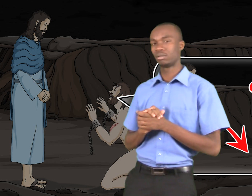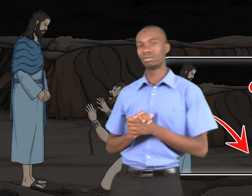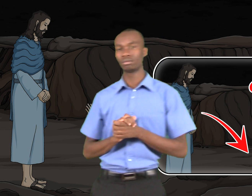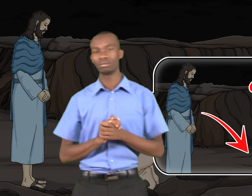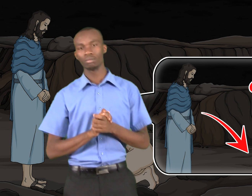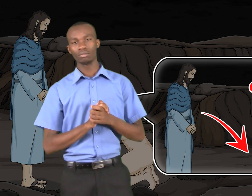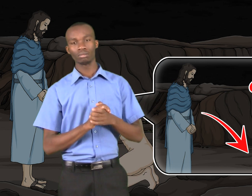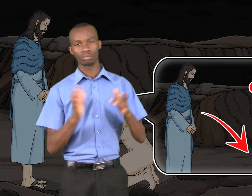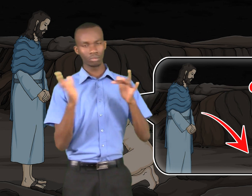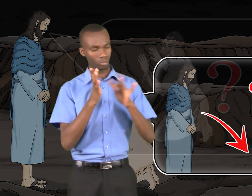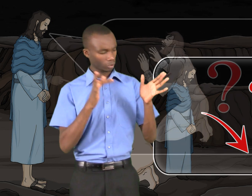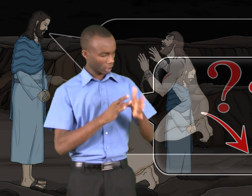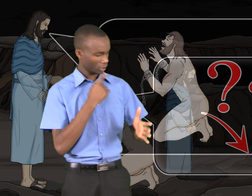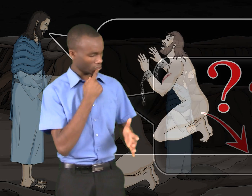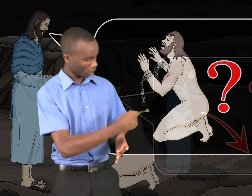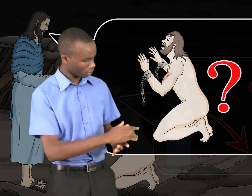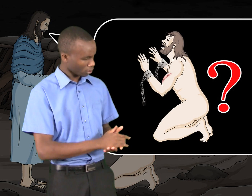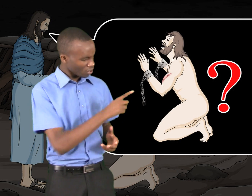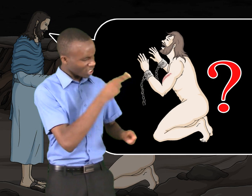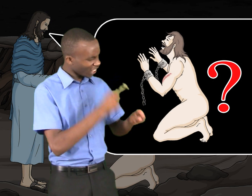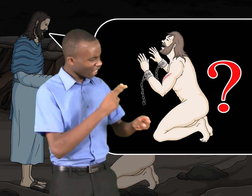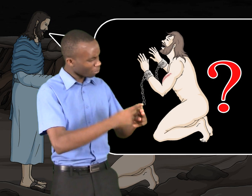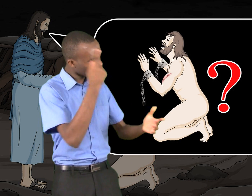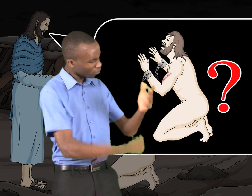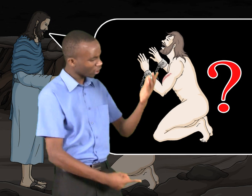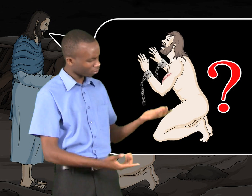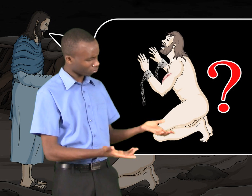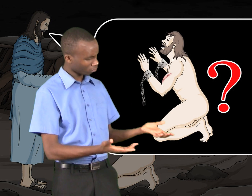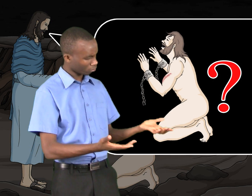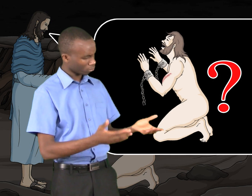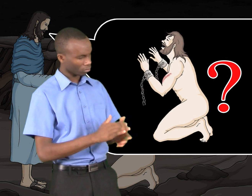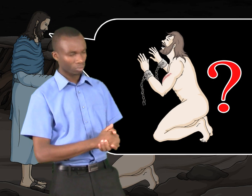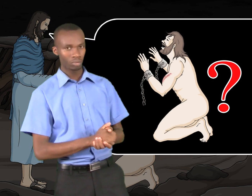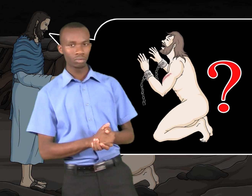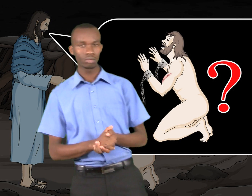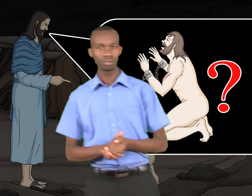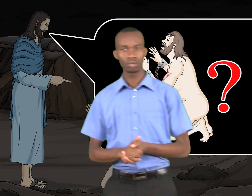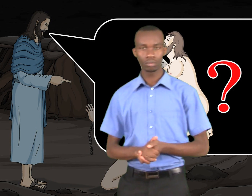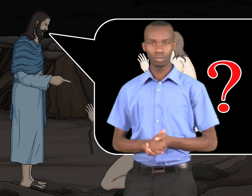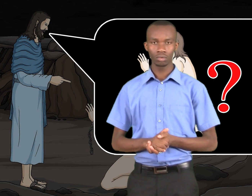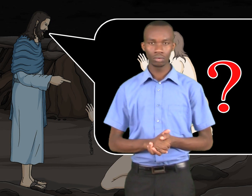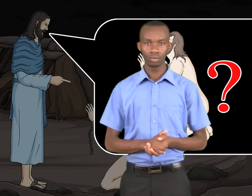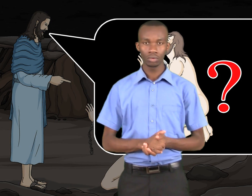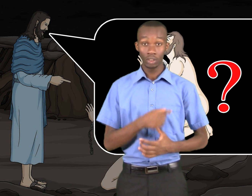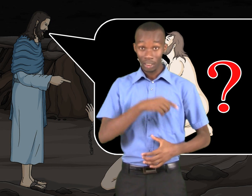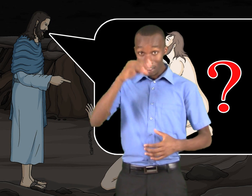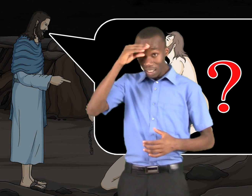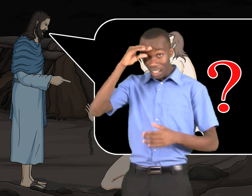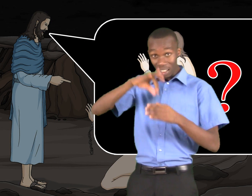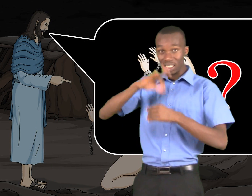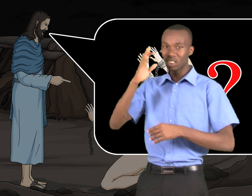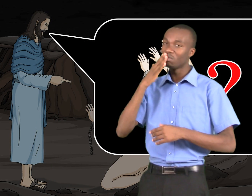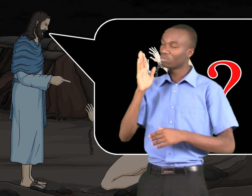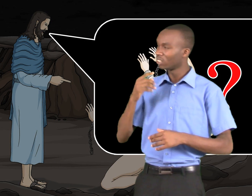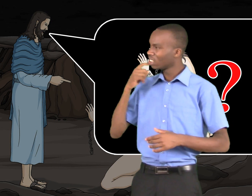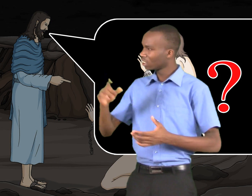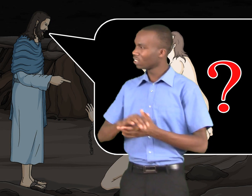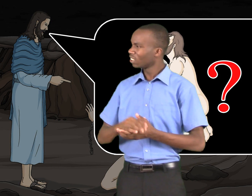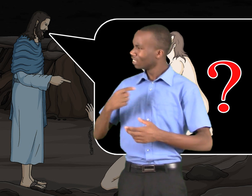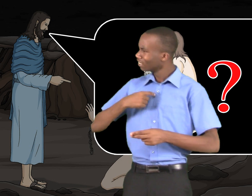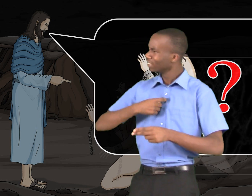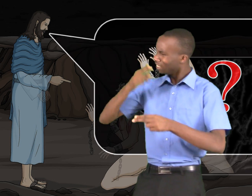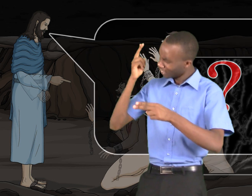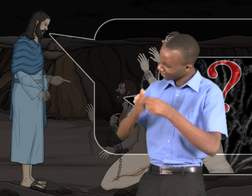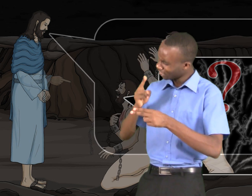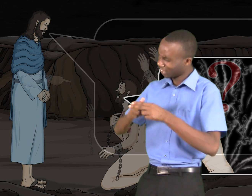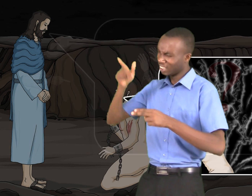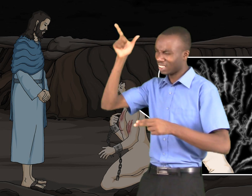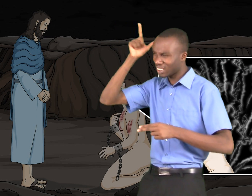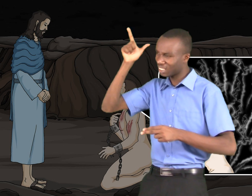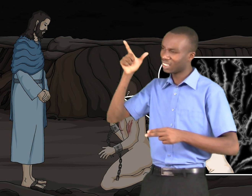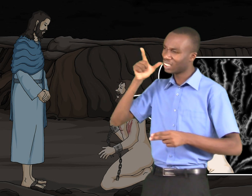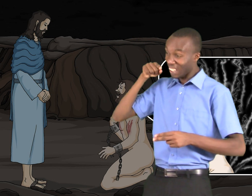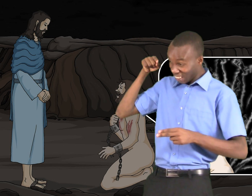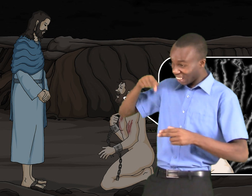“What is your name?” Jesus asked.